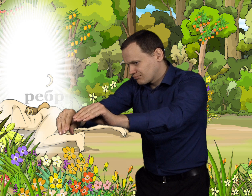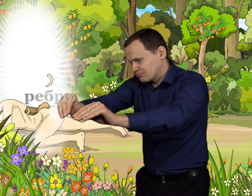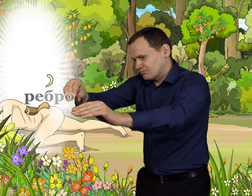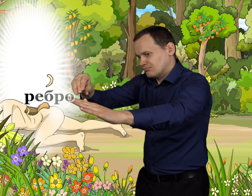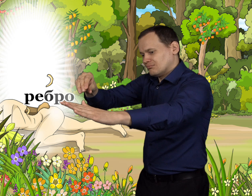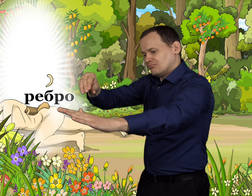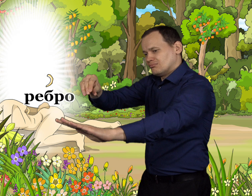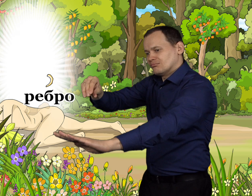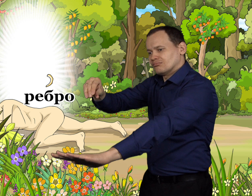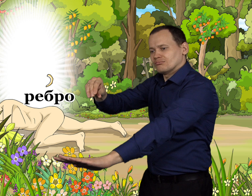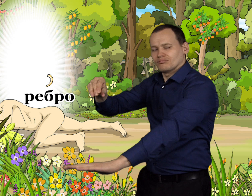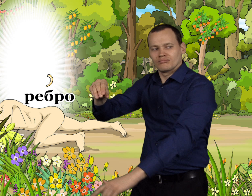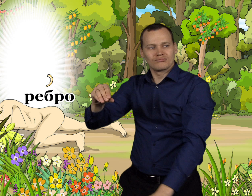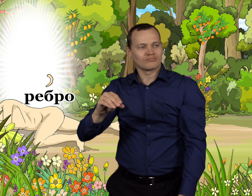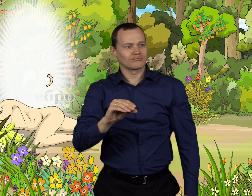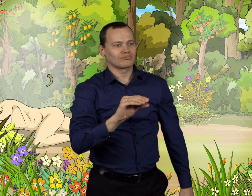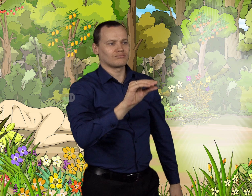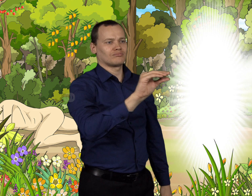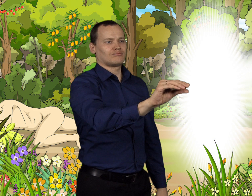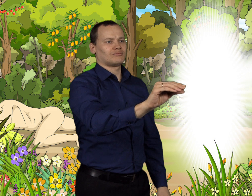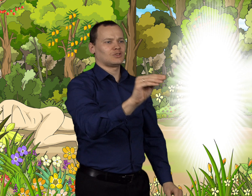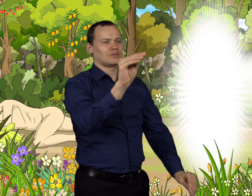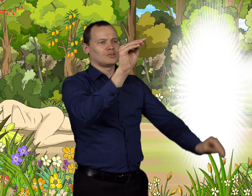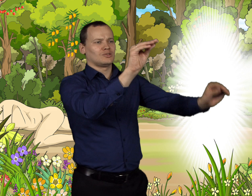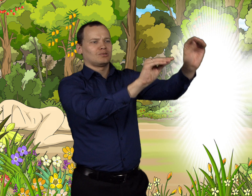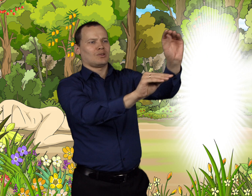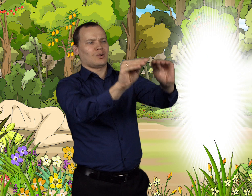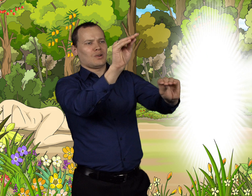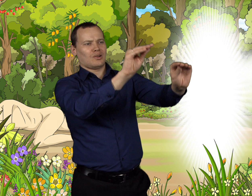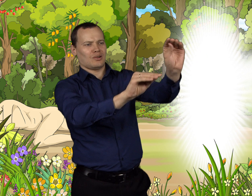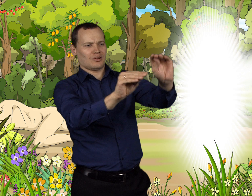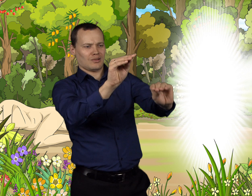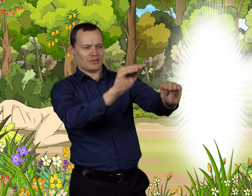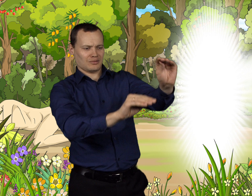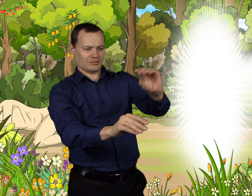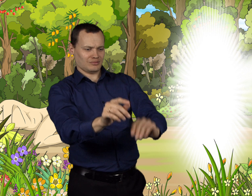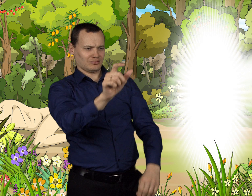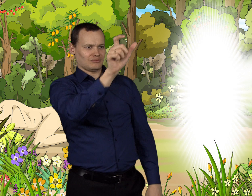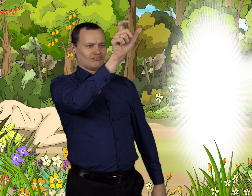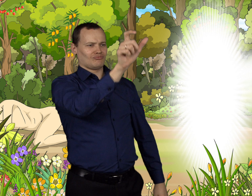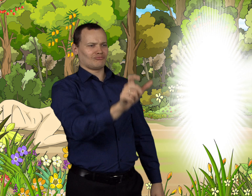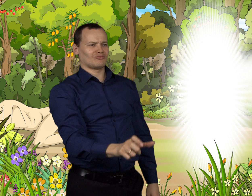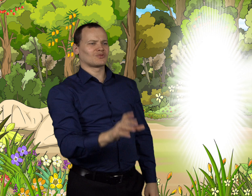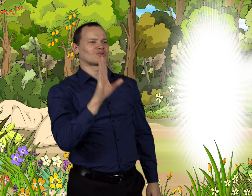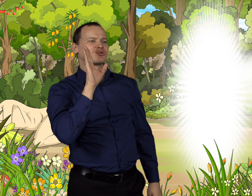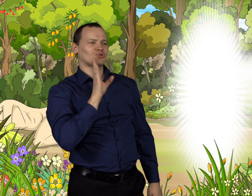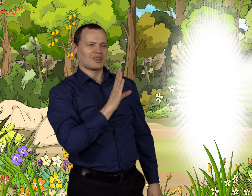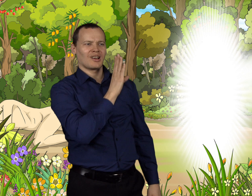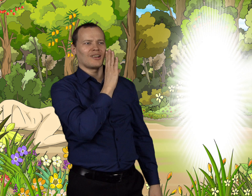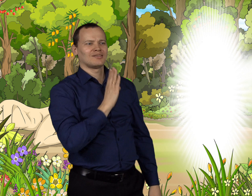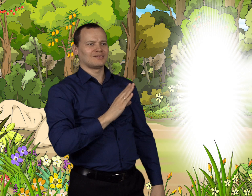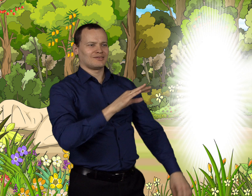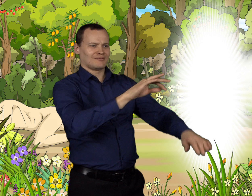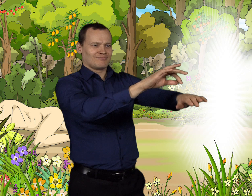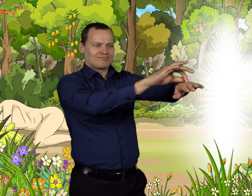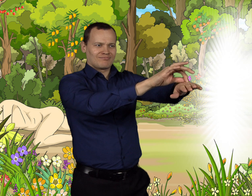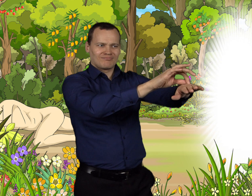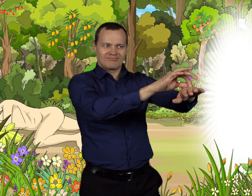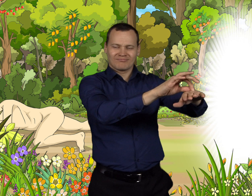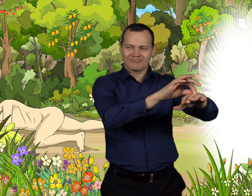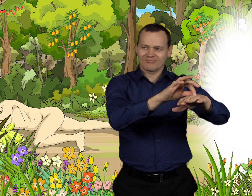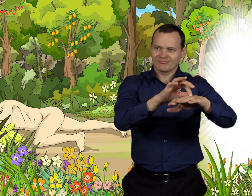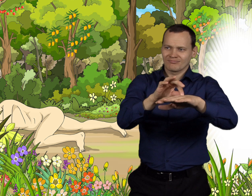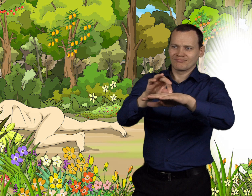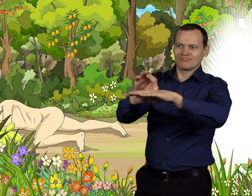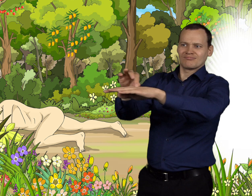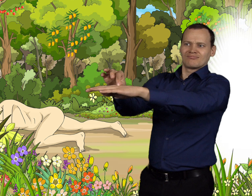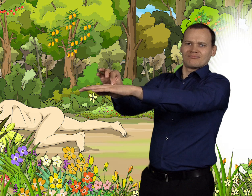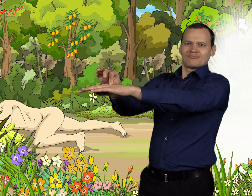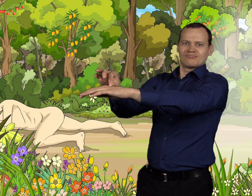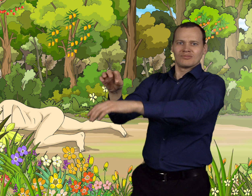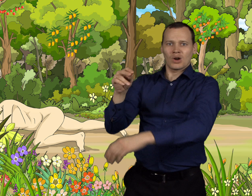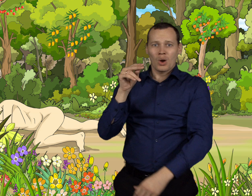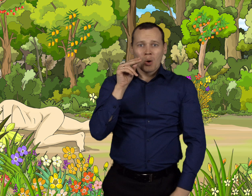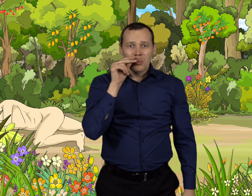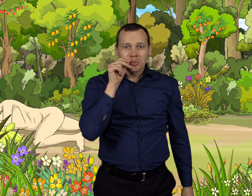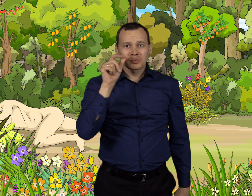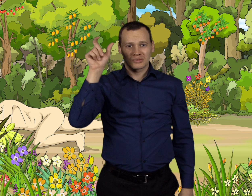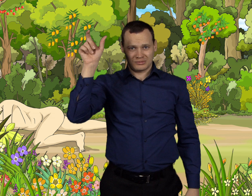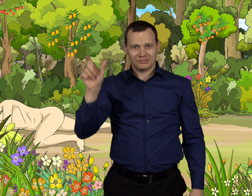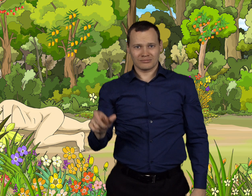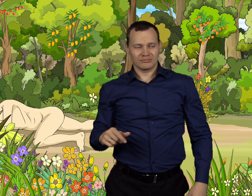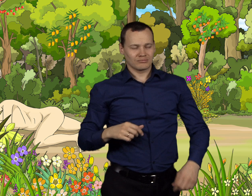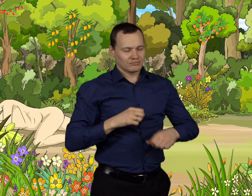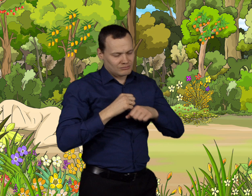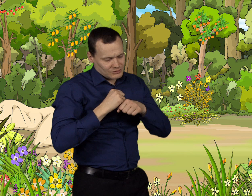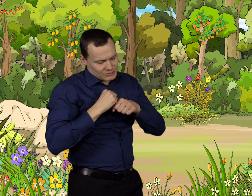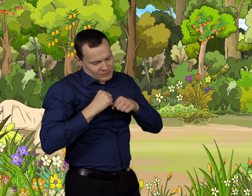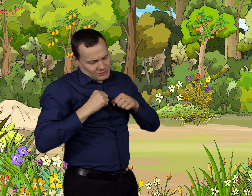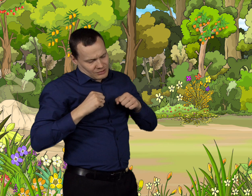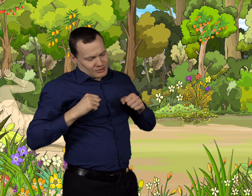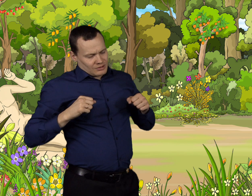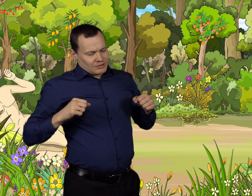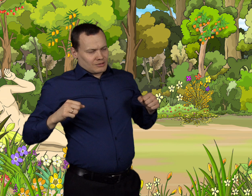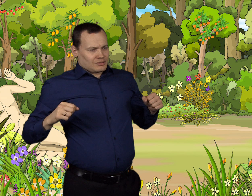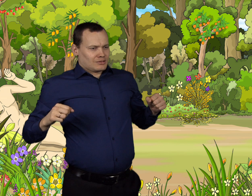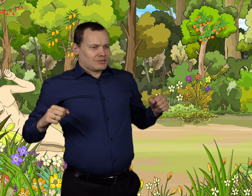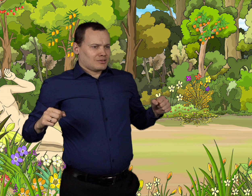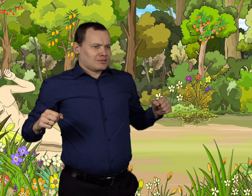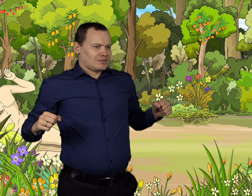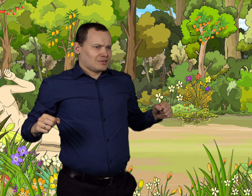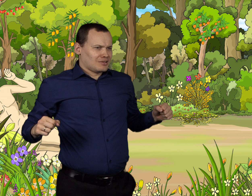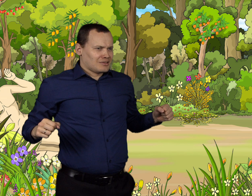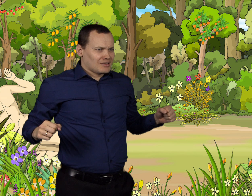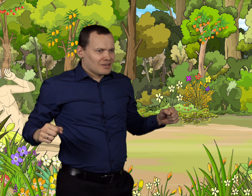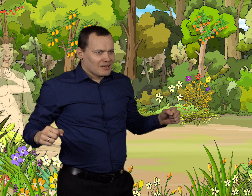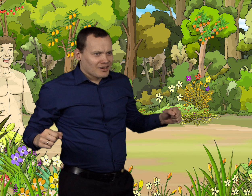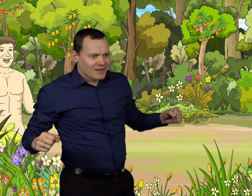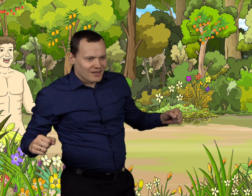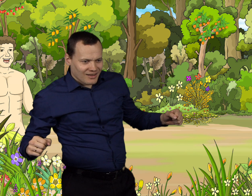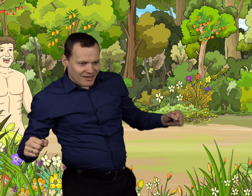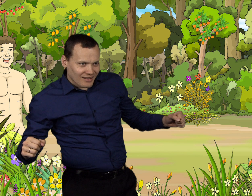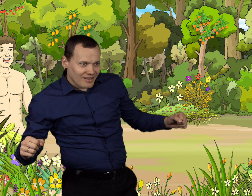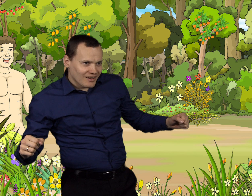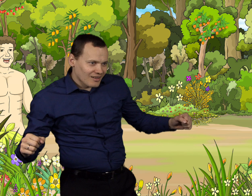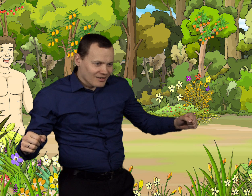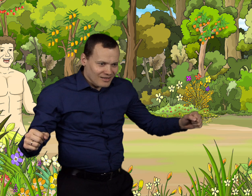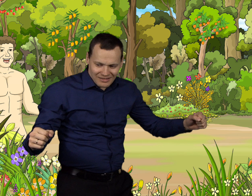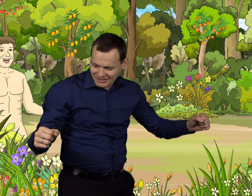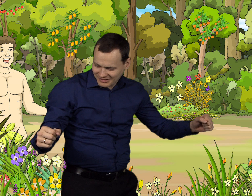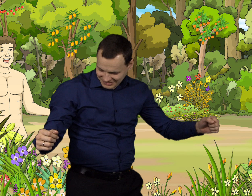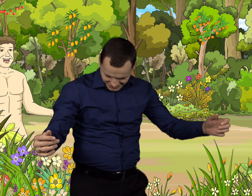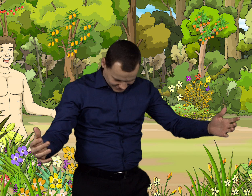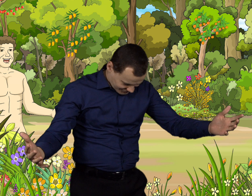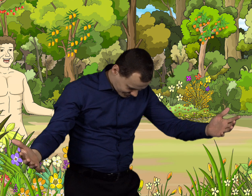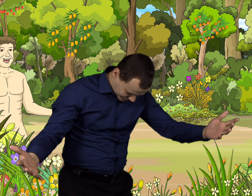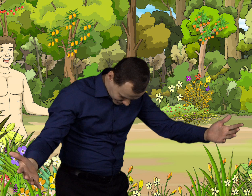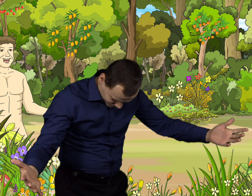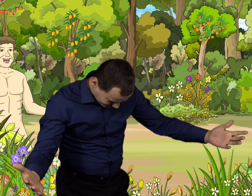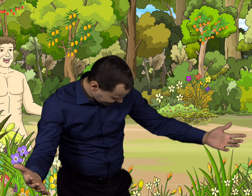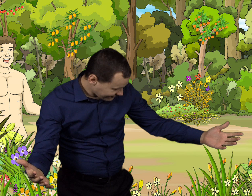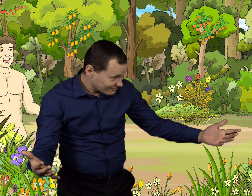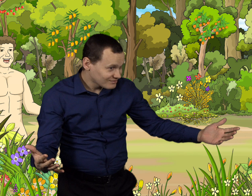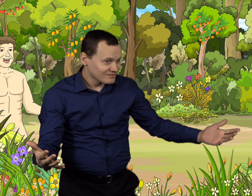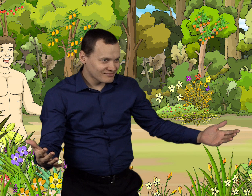And from the rib that the LORD God had taken from the man, He made a woman and brought her to him.